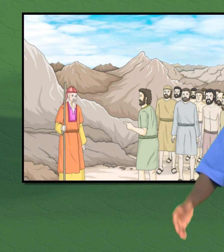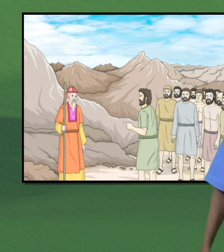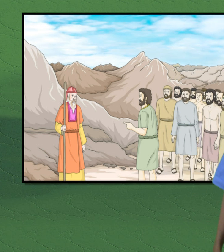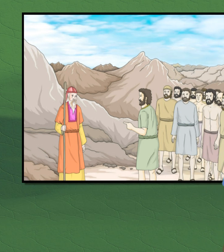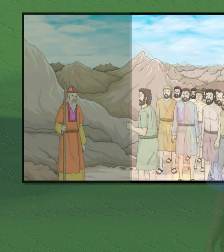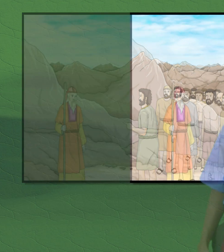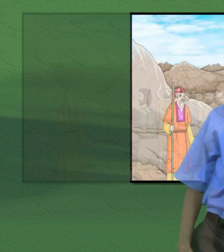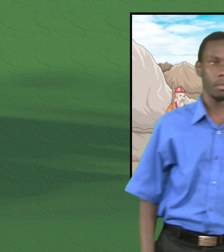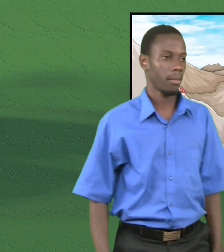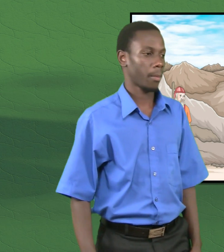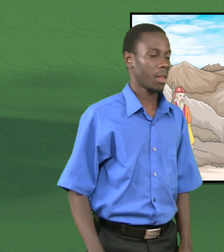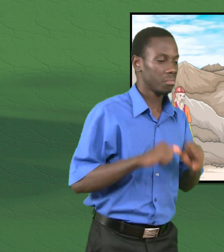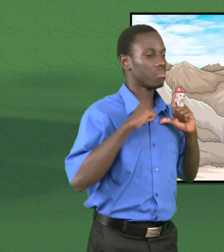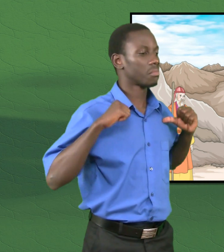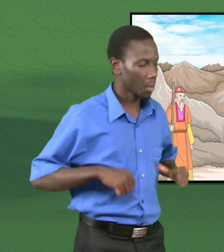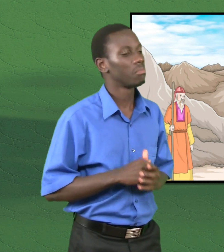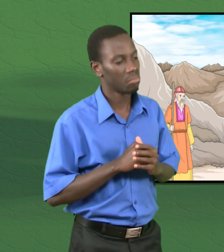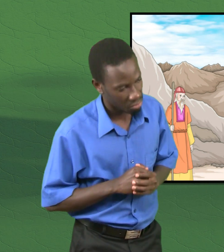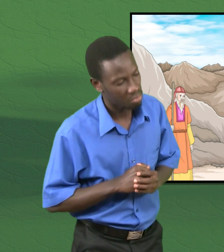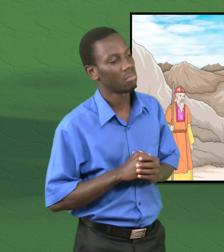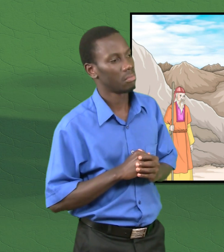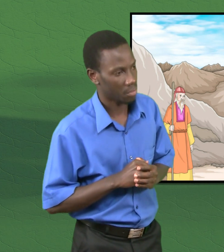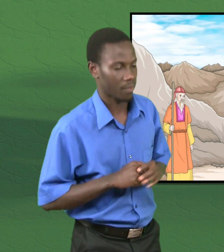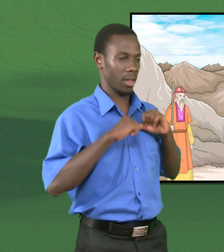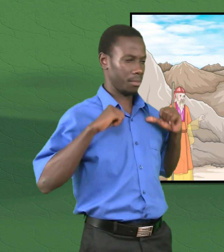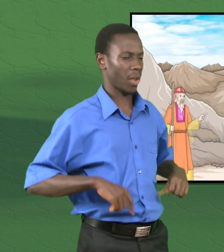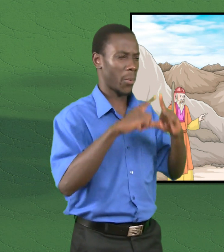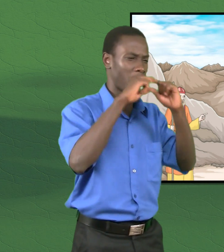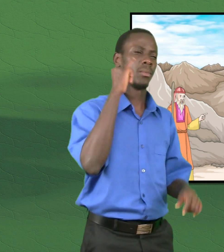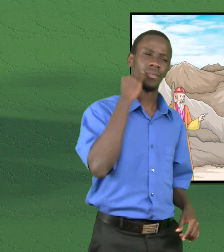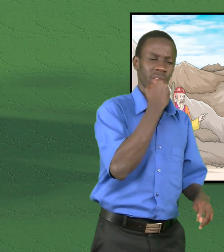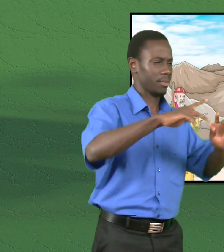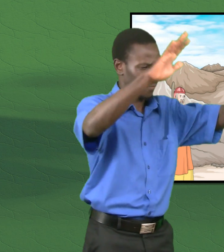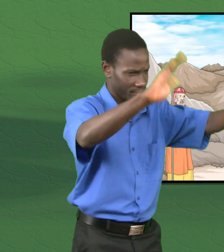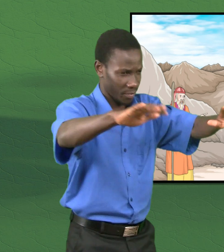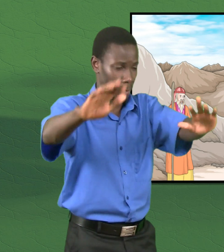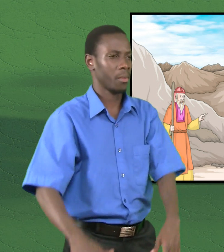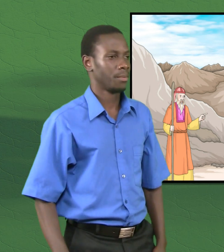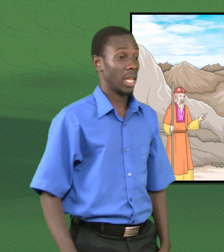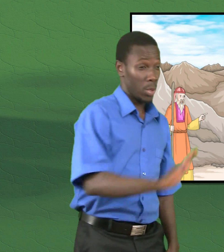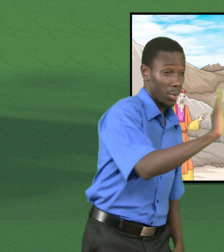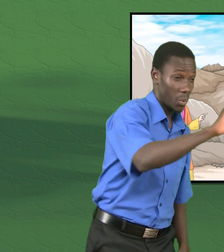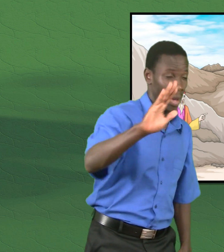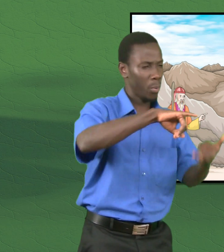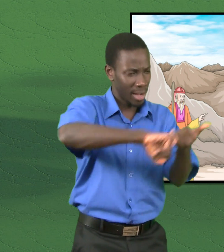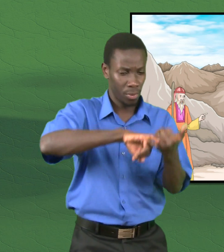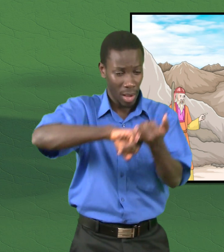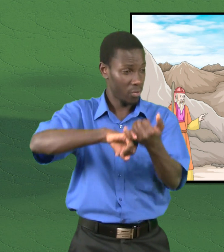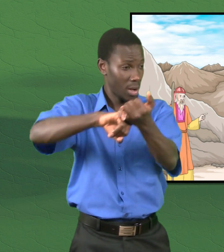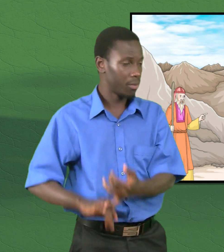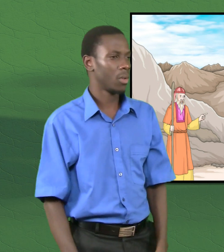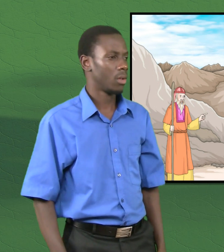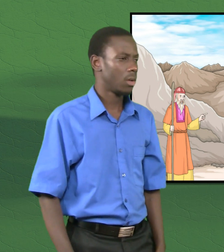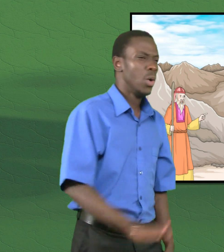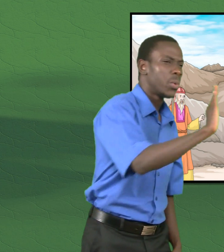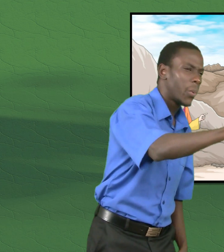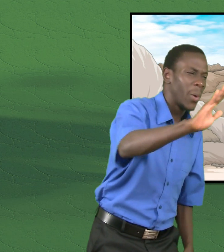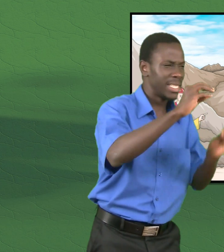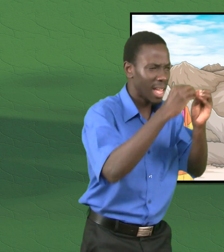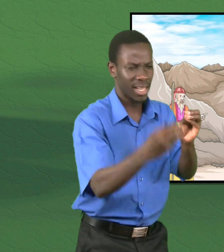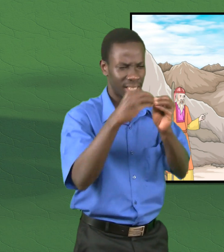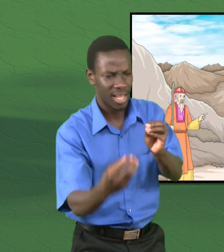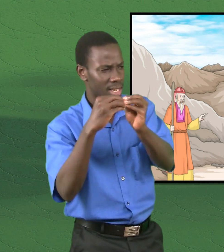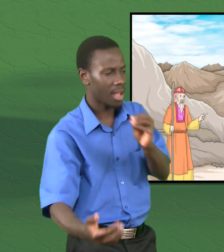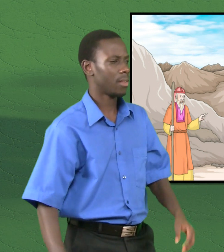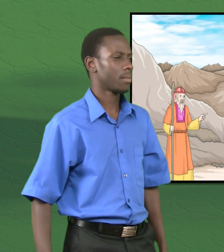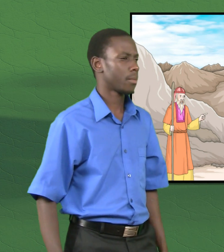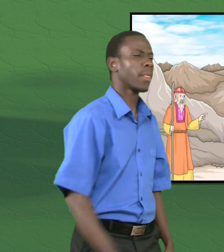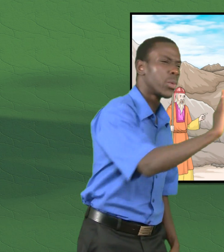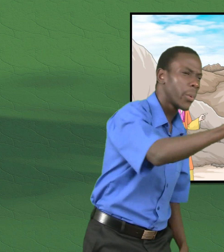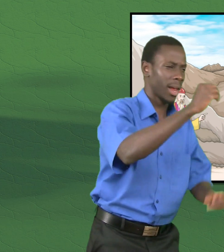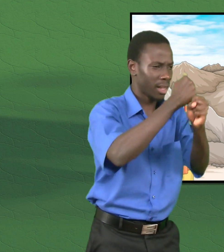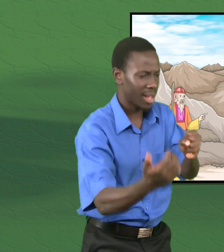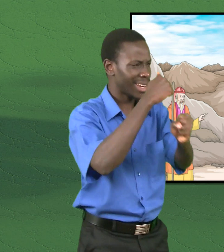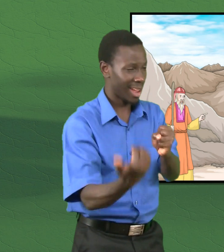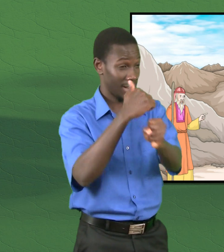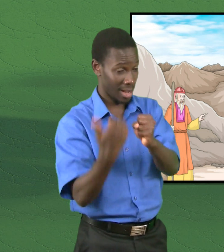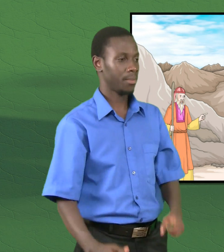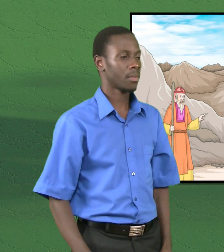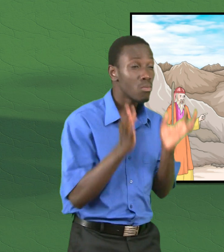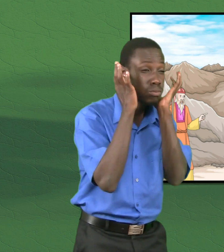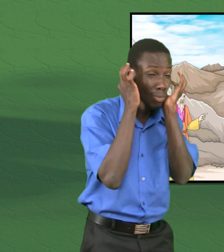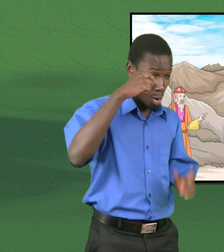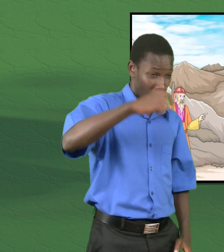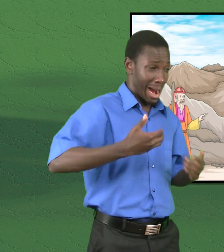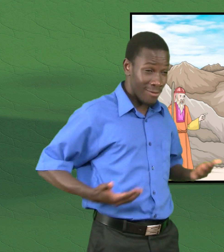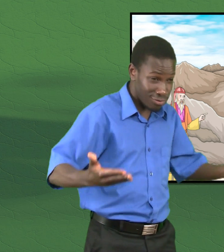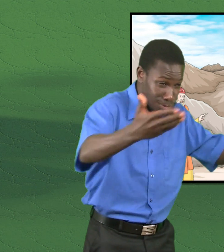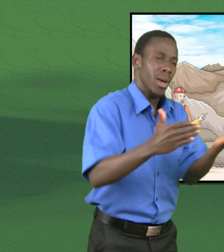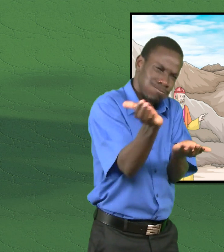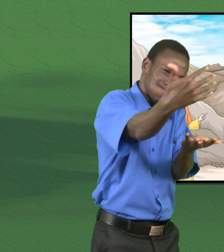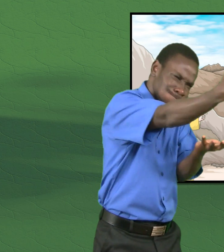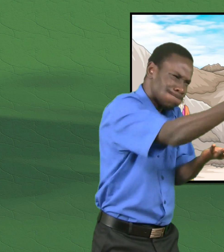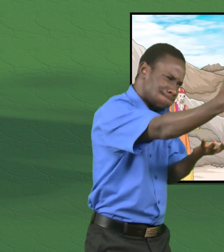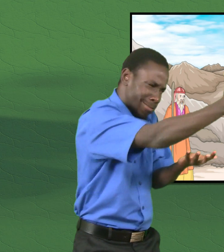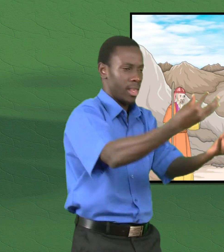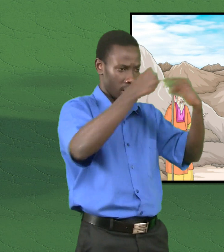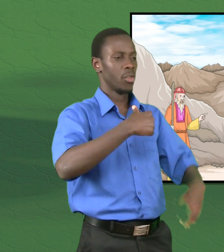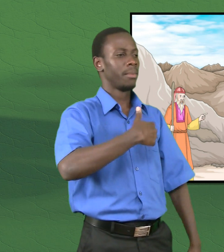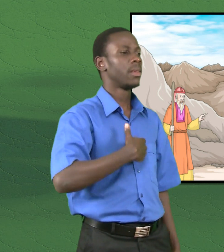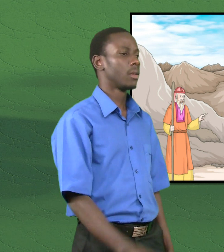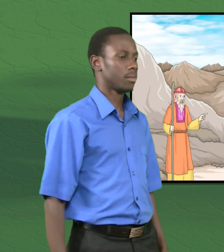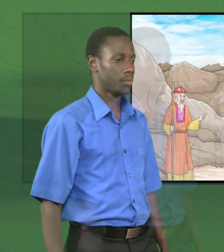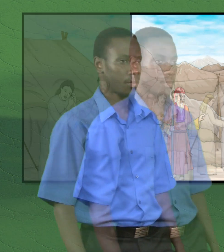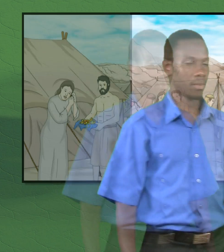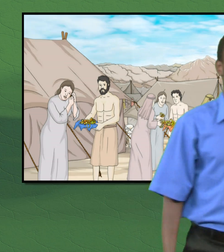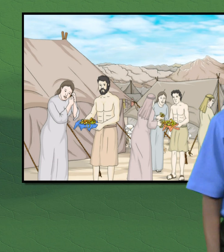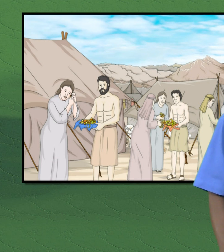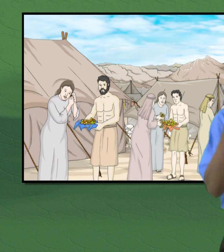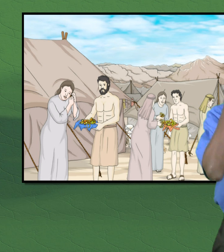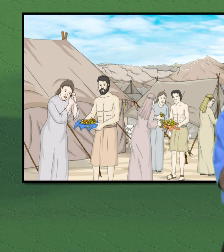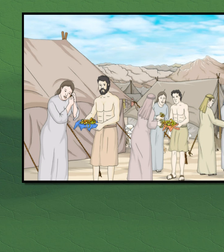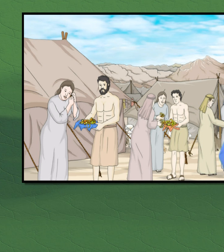So Aaron told them, “Take off the gold earrings that are on your wives and sons and daughters, and bring them to me.”